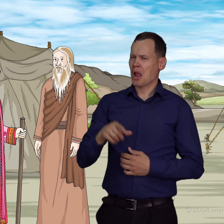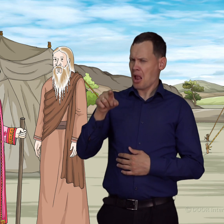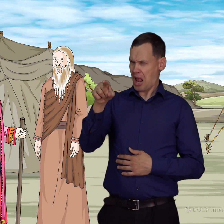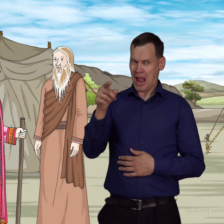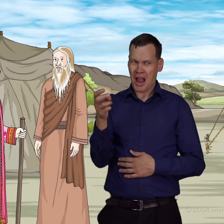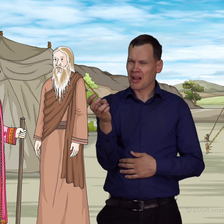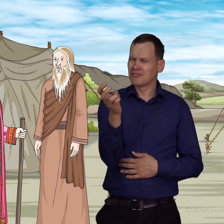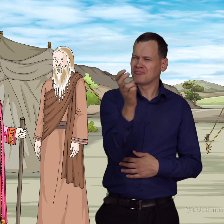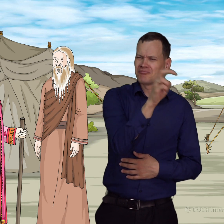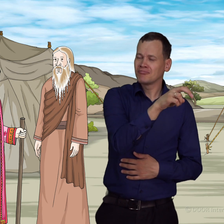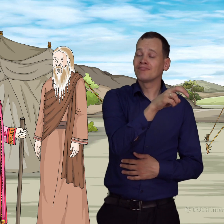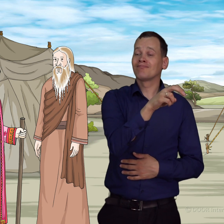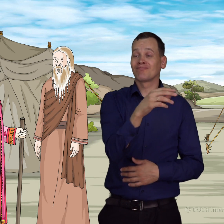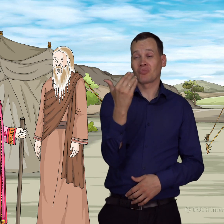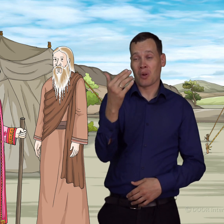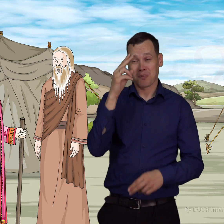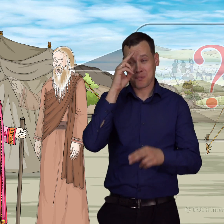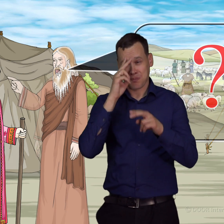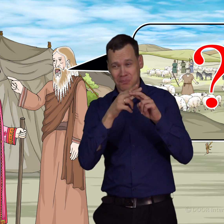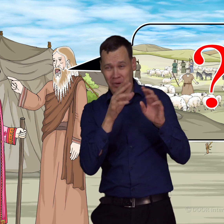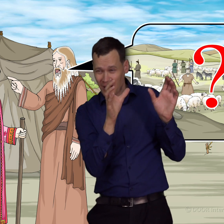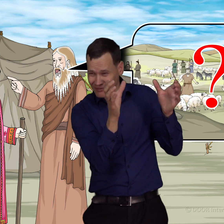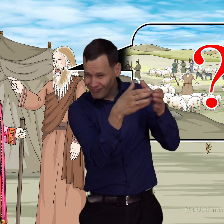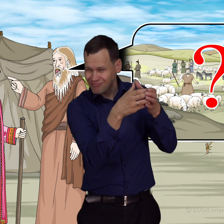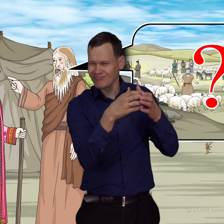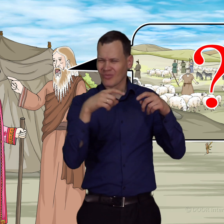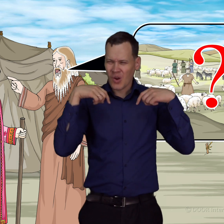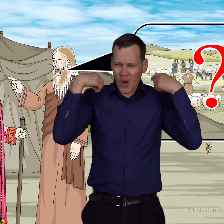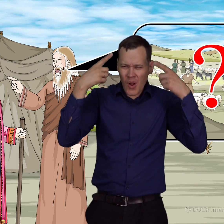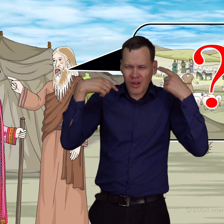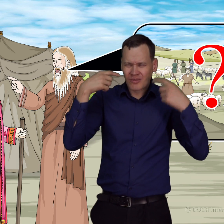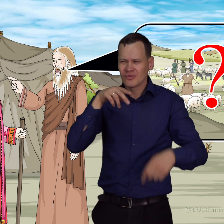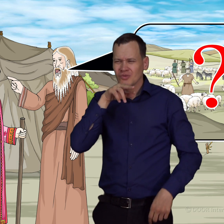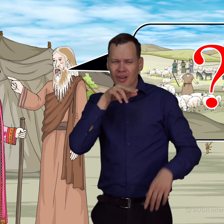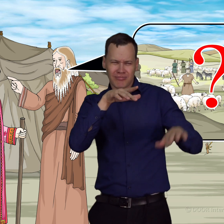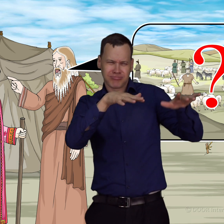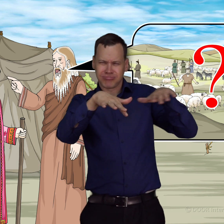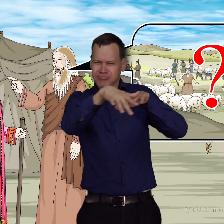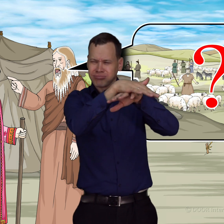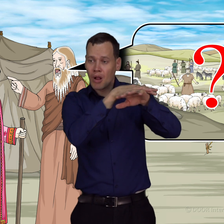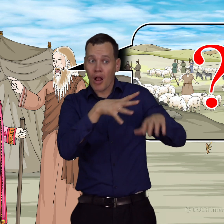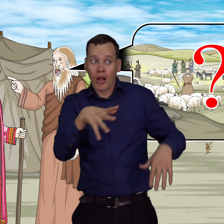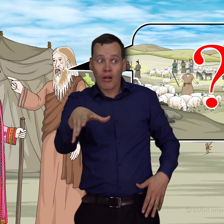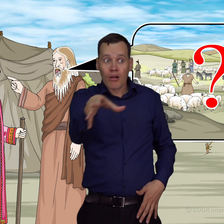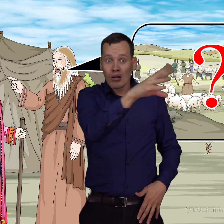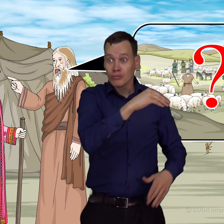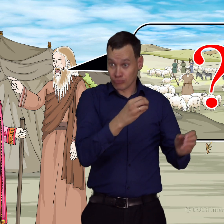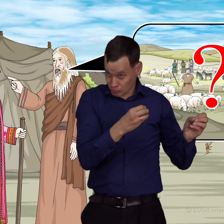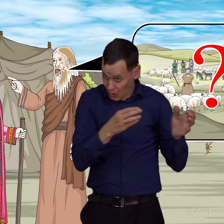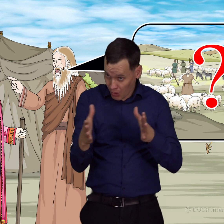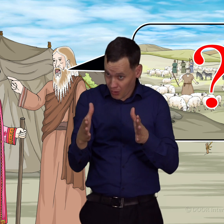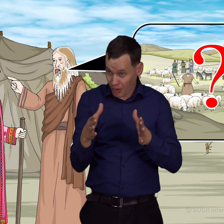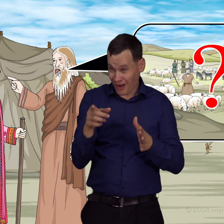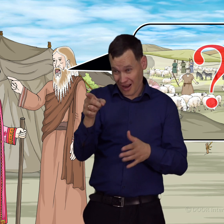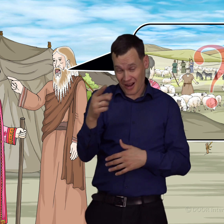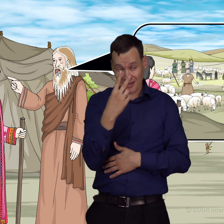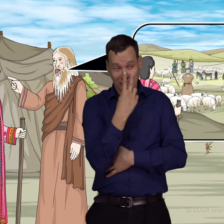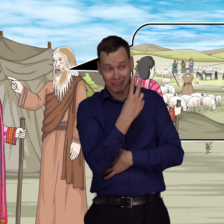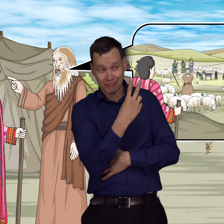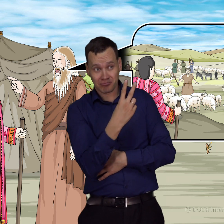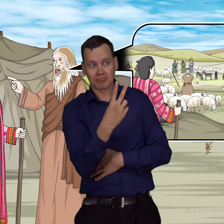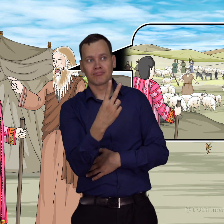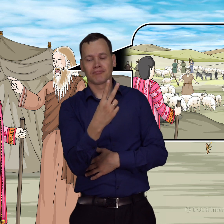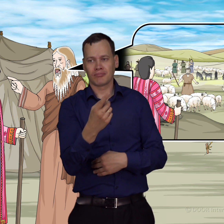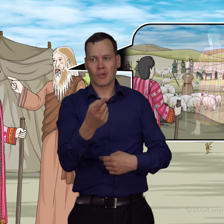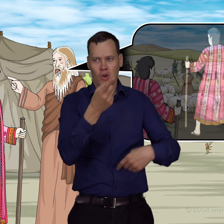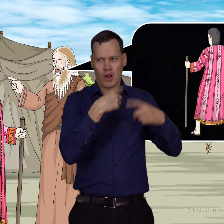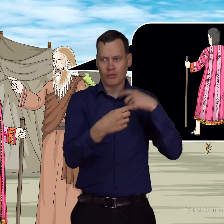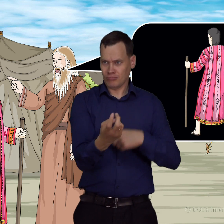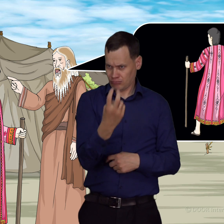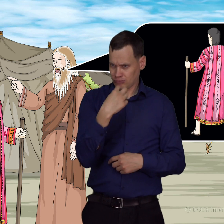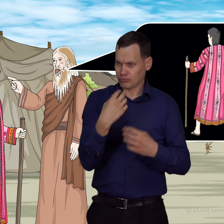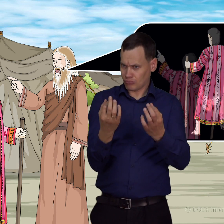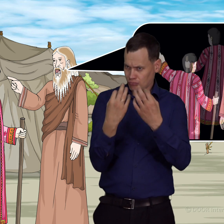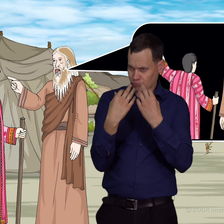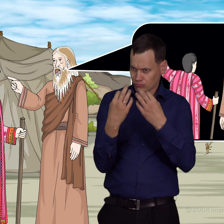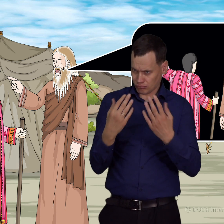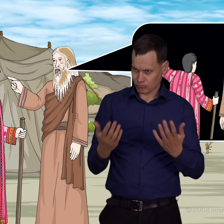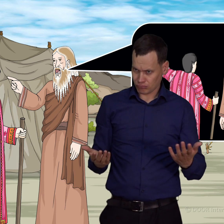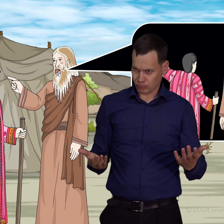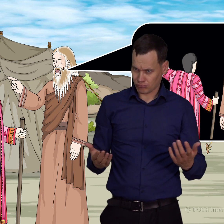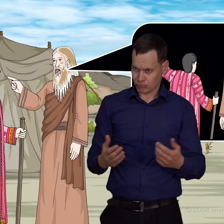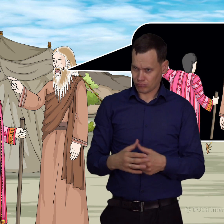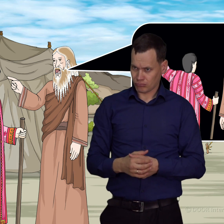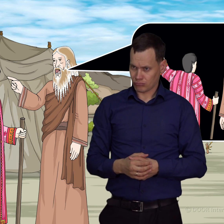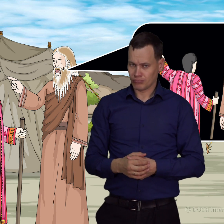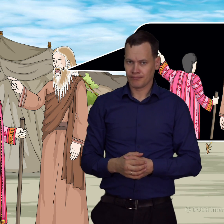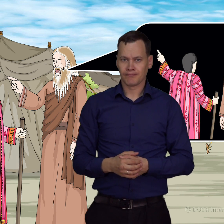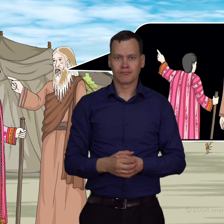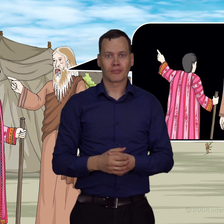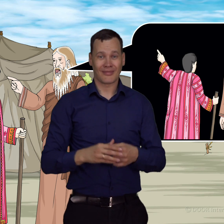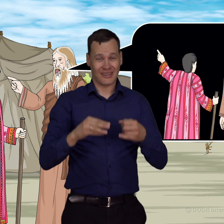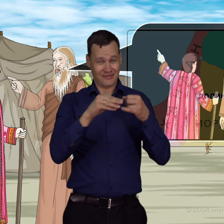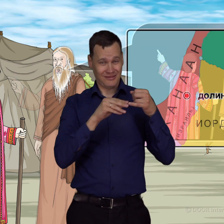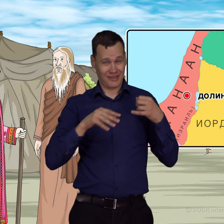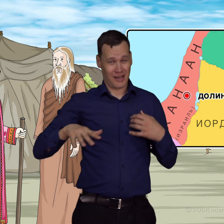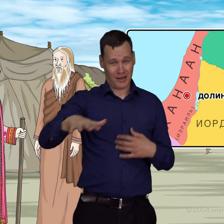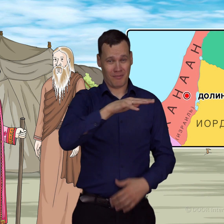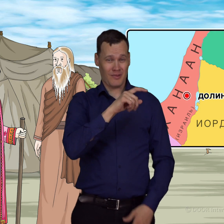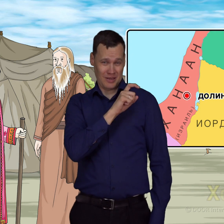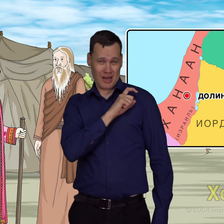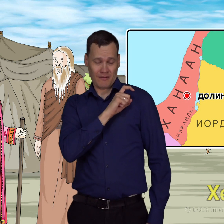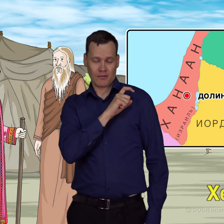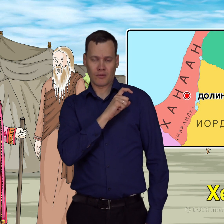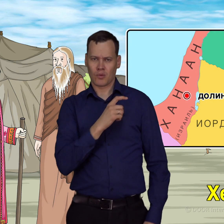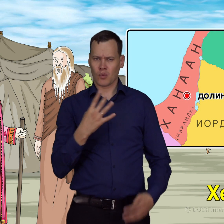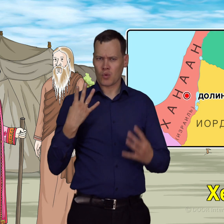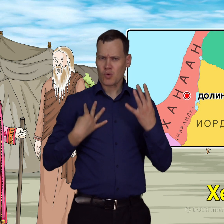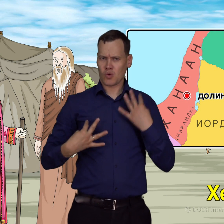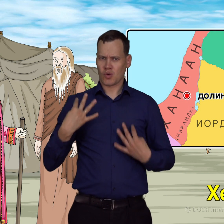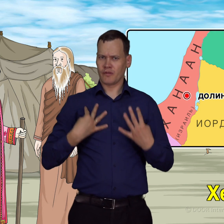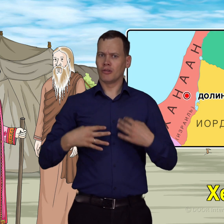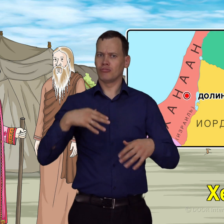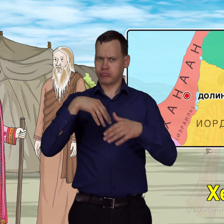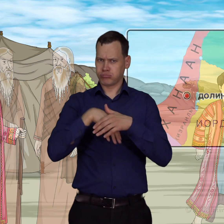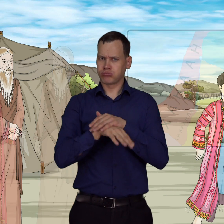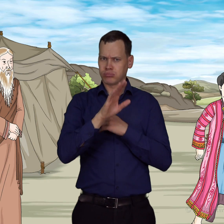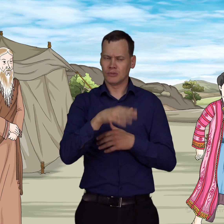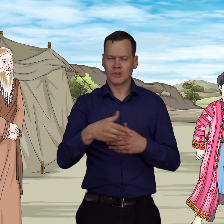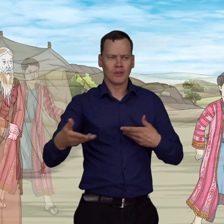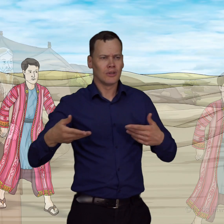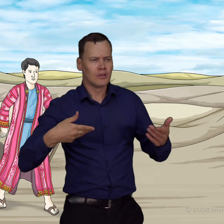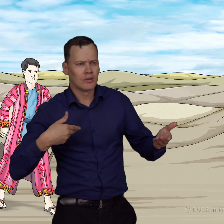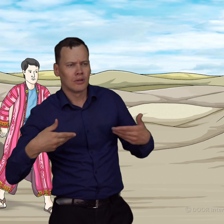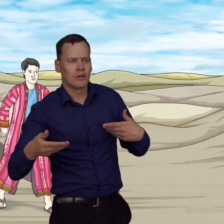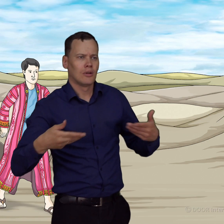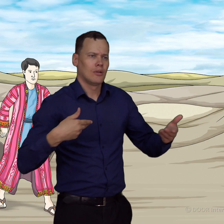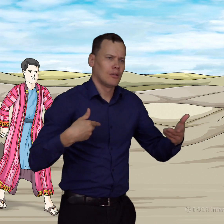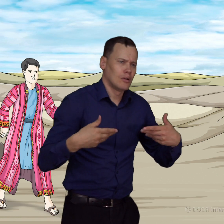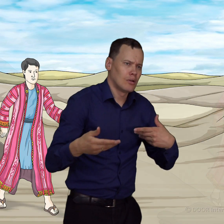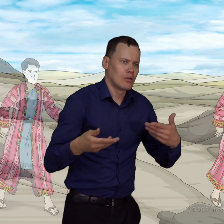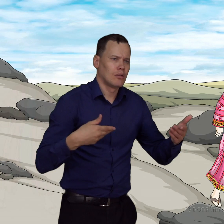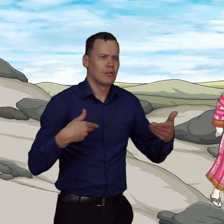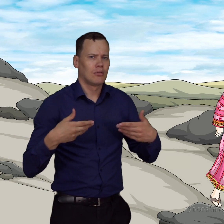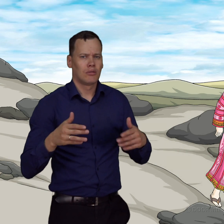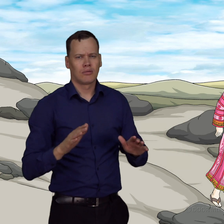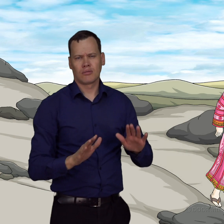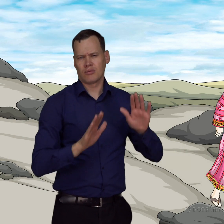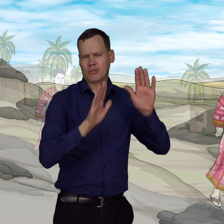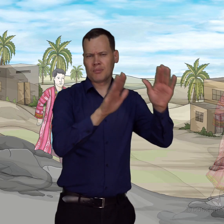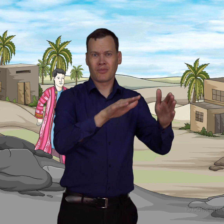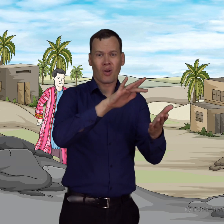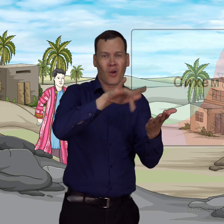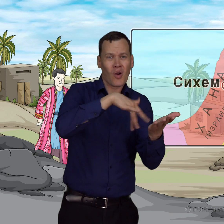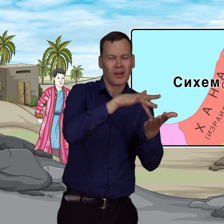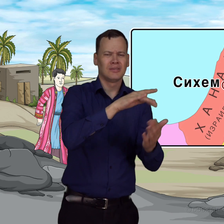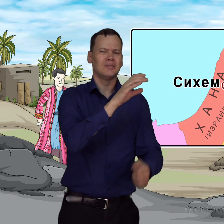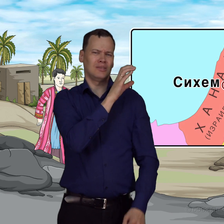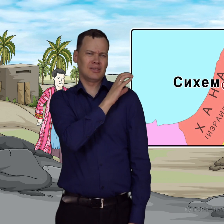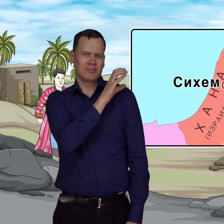Then Israel told him, “Go now and see how your brothers and the flocks are faring, and bring word back to me.” So he sent him off from the Valley of Hebron.